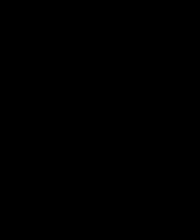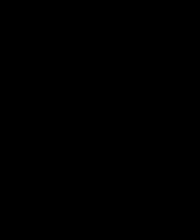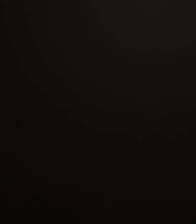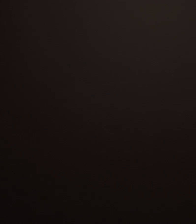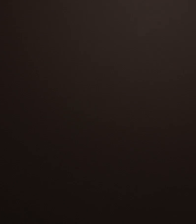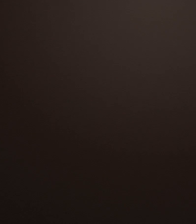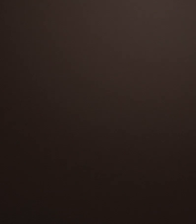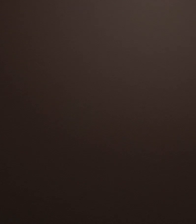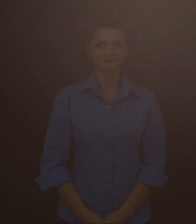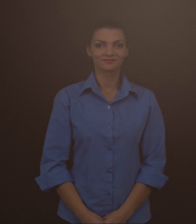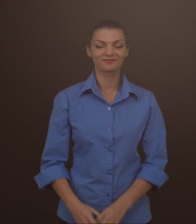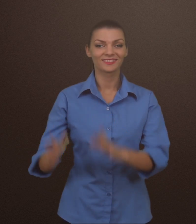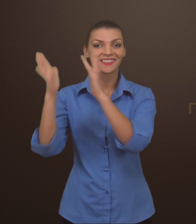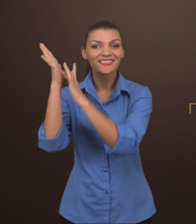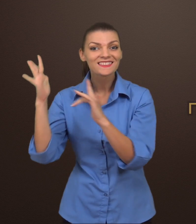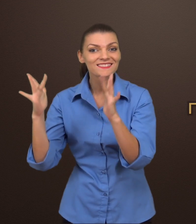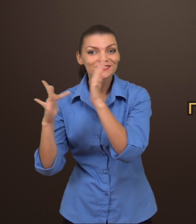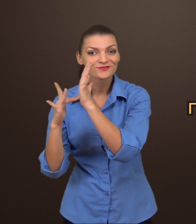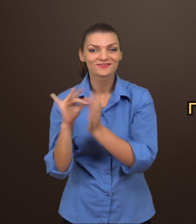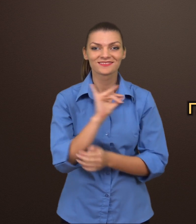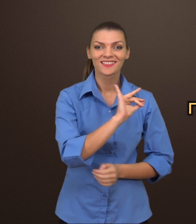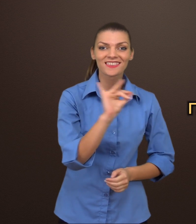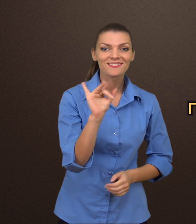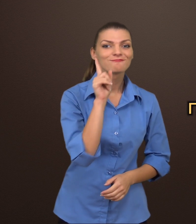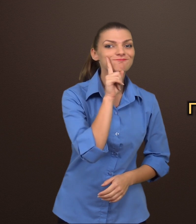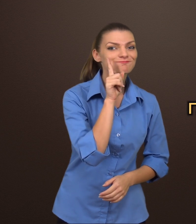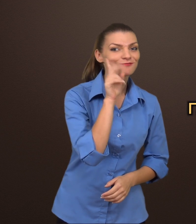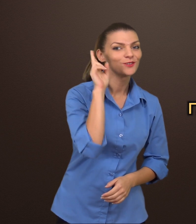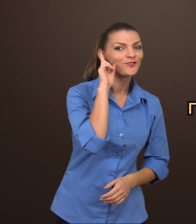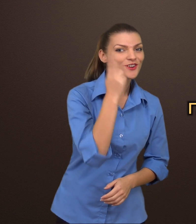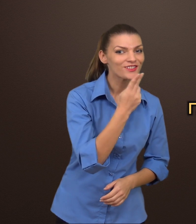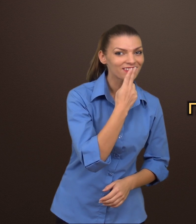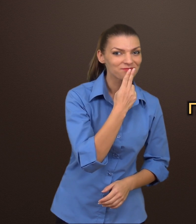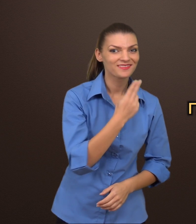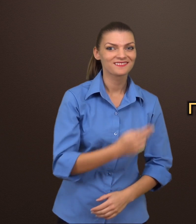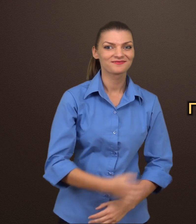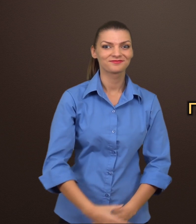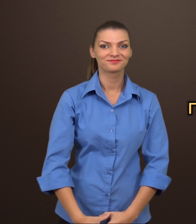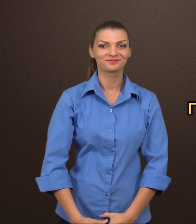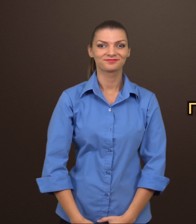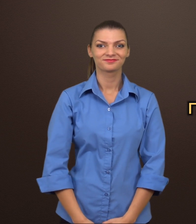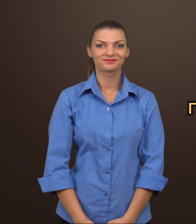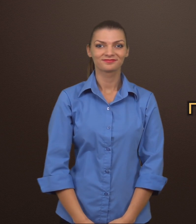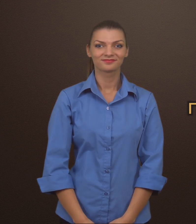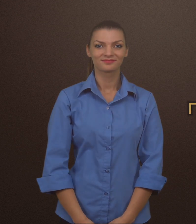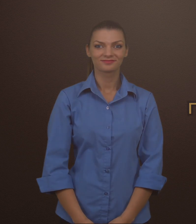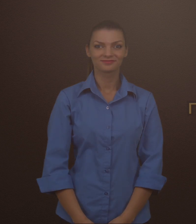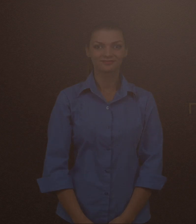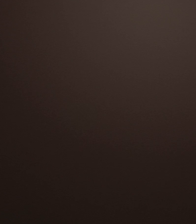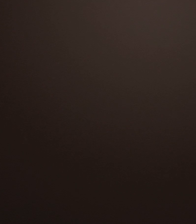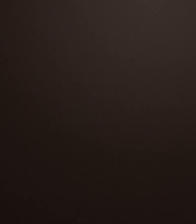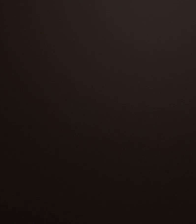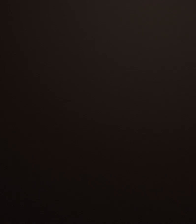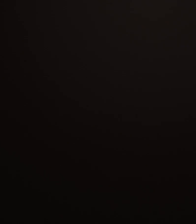Jesus and a deaf man